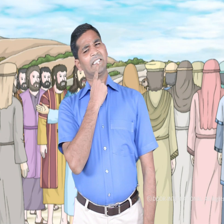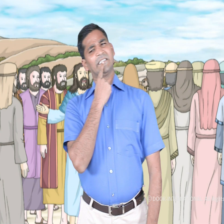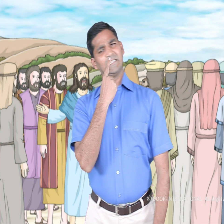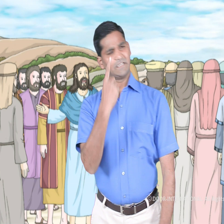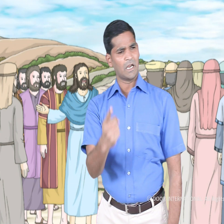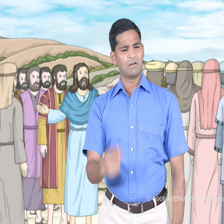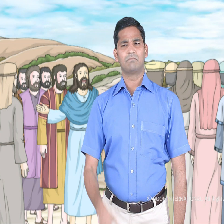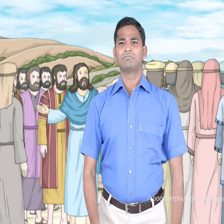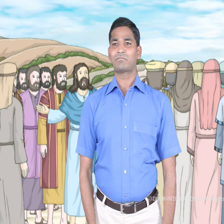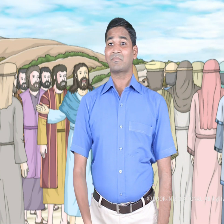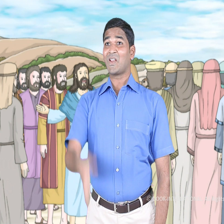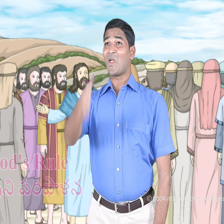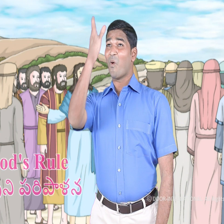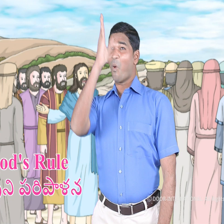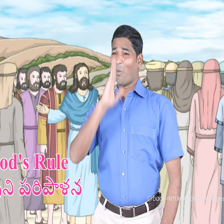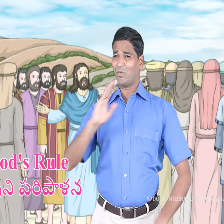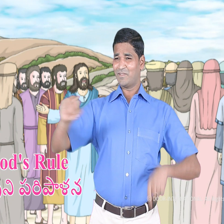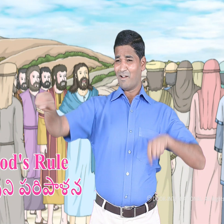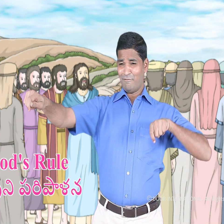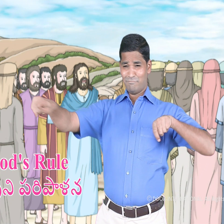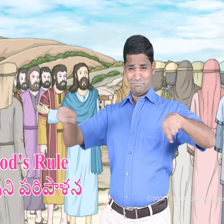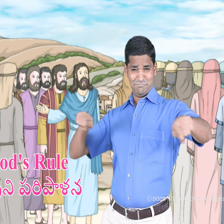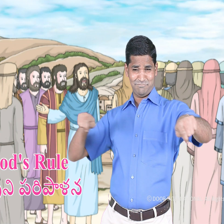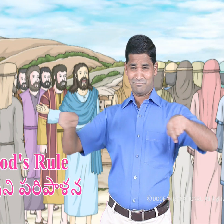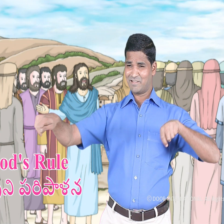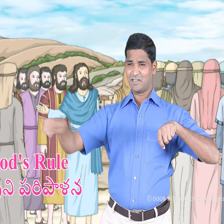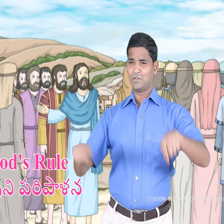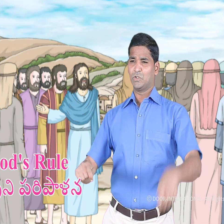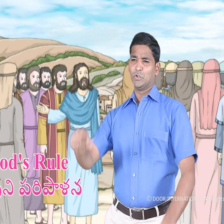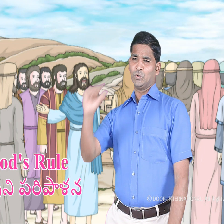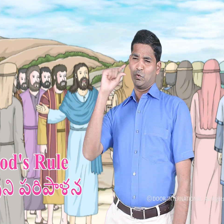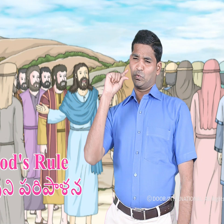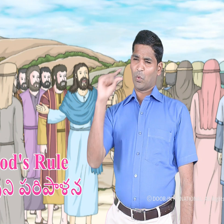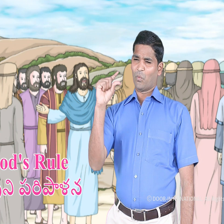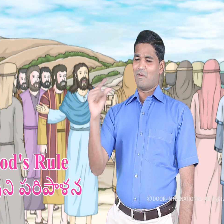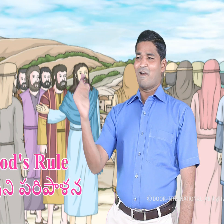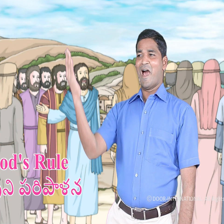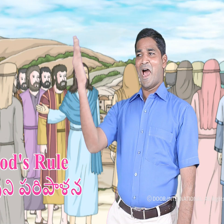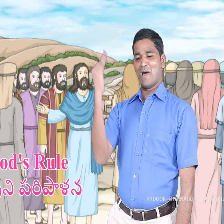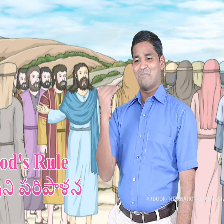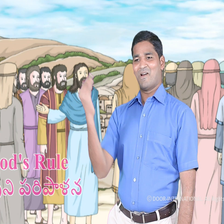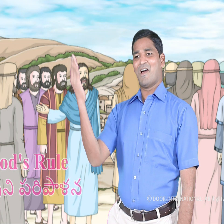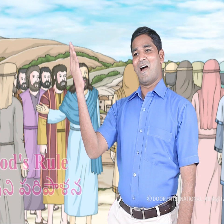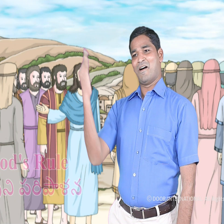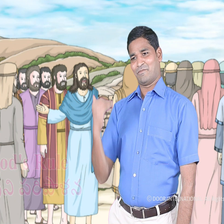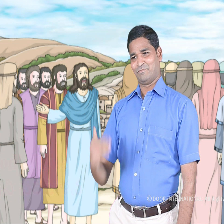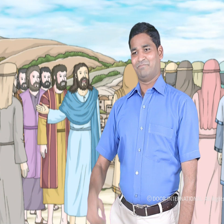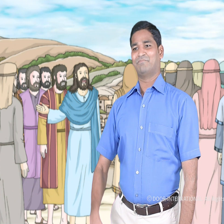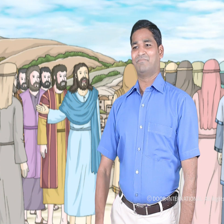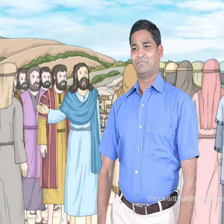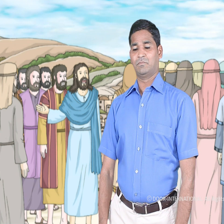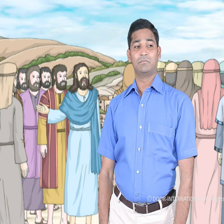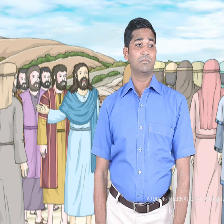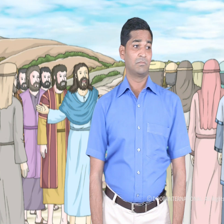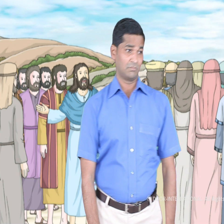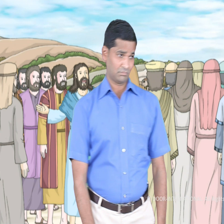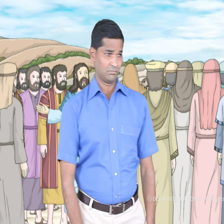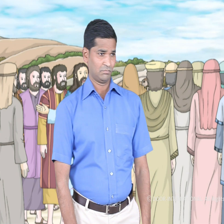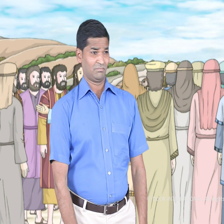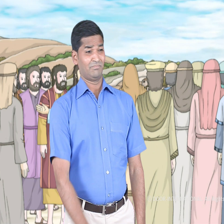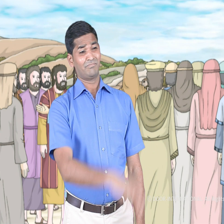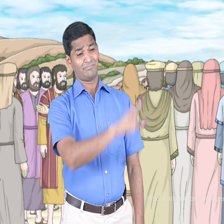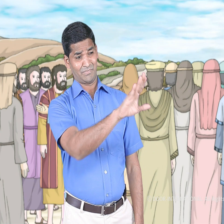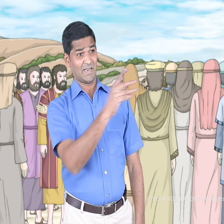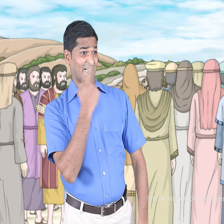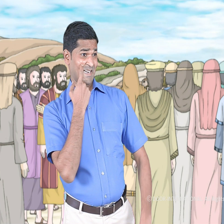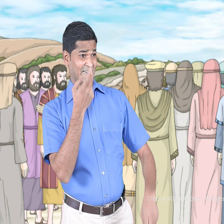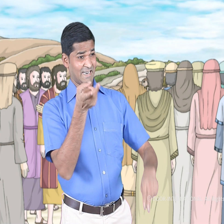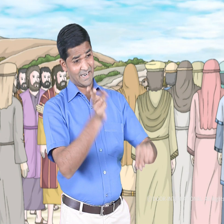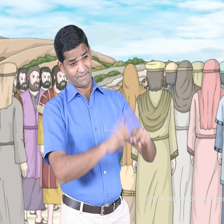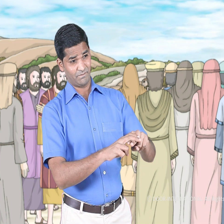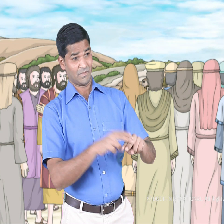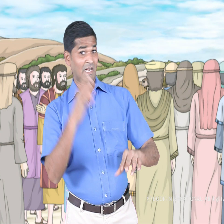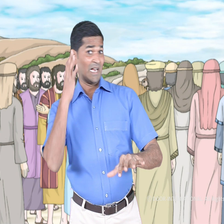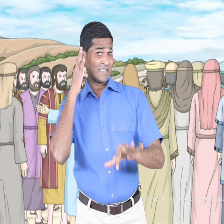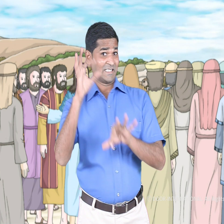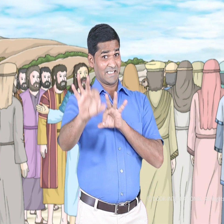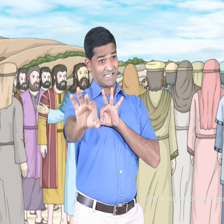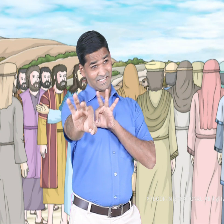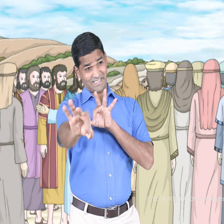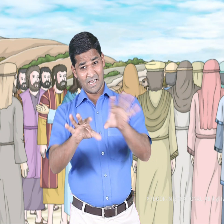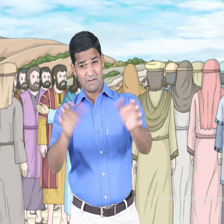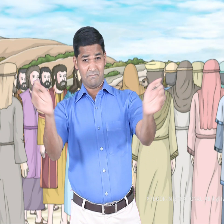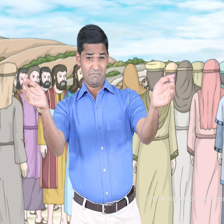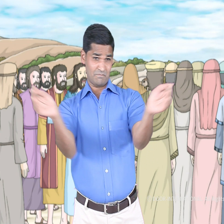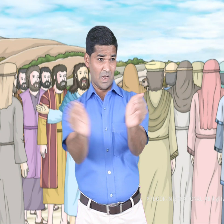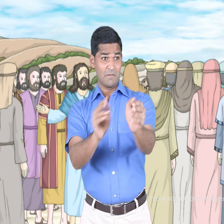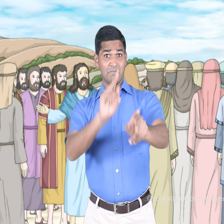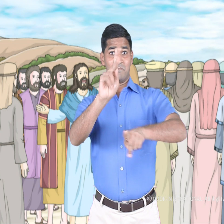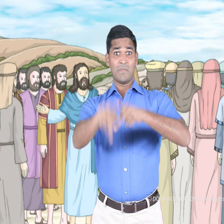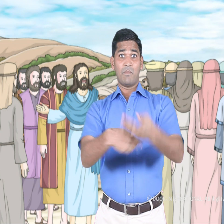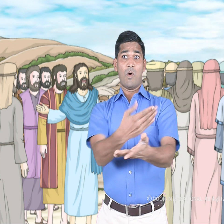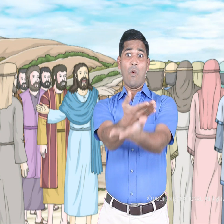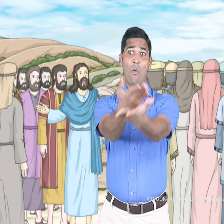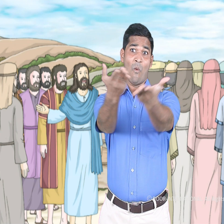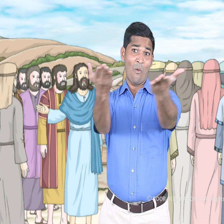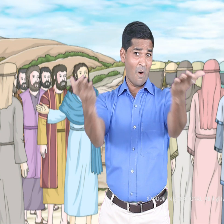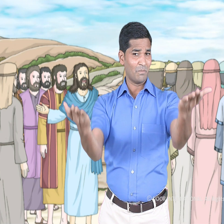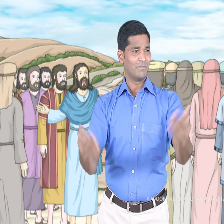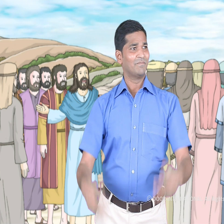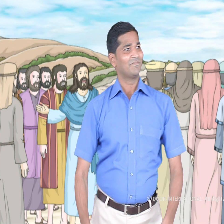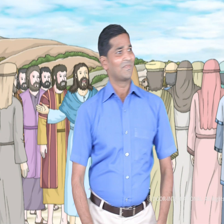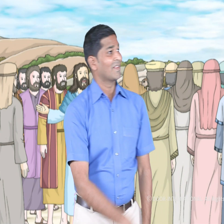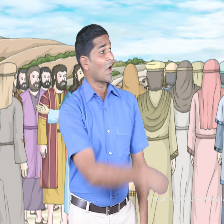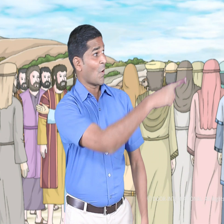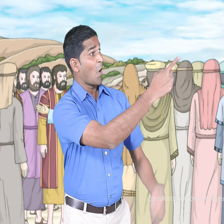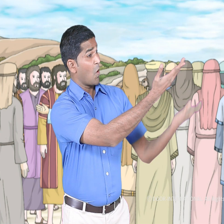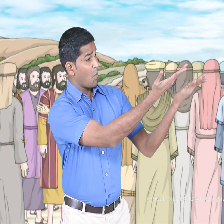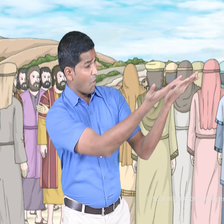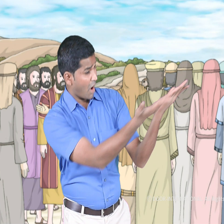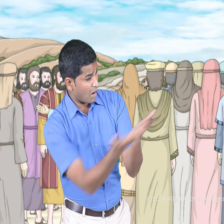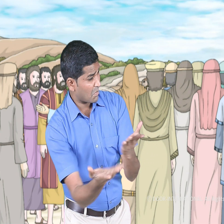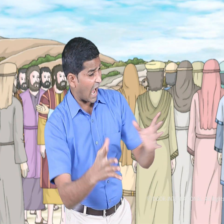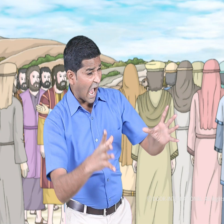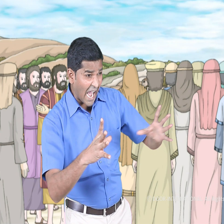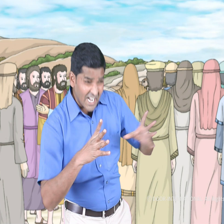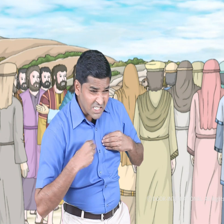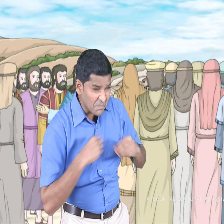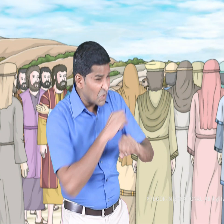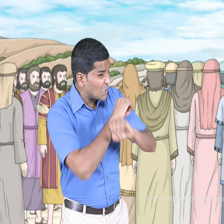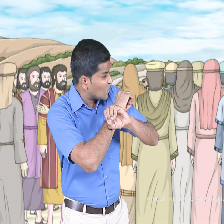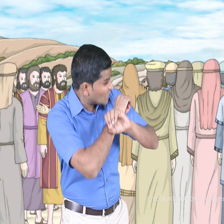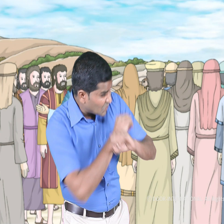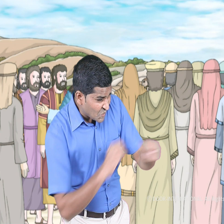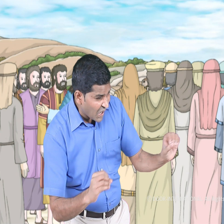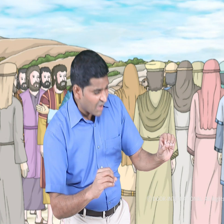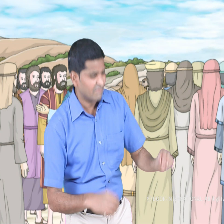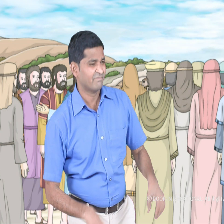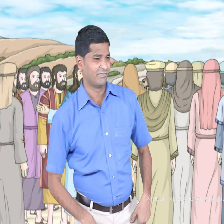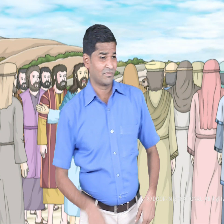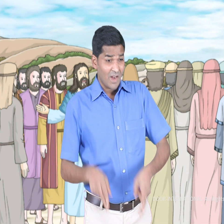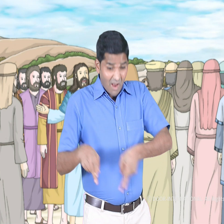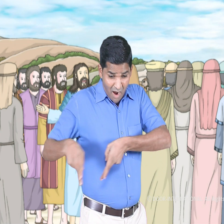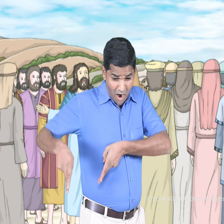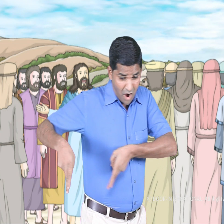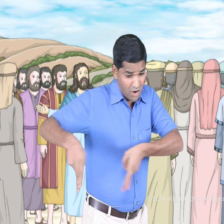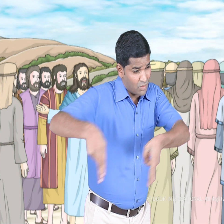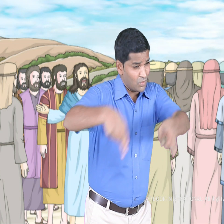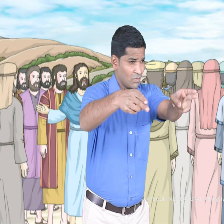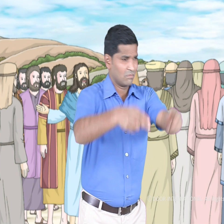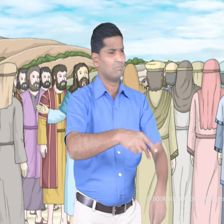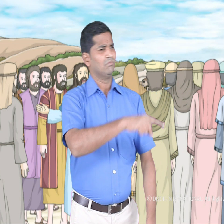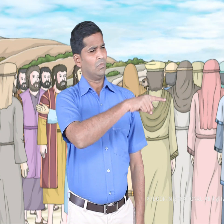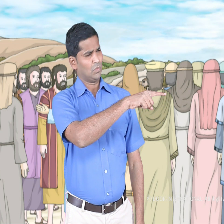Heal the sick who are there and tell them, ‘The kingdom of God is near you.’